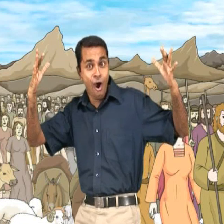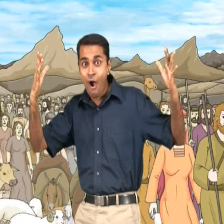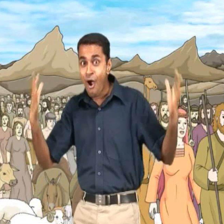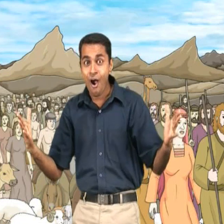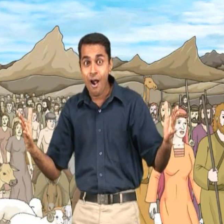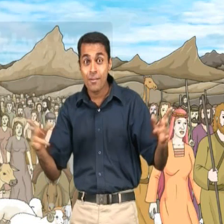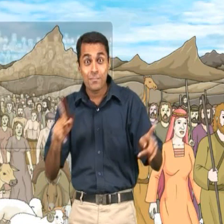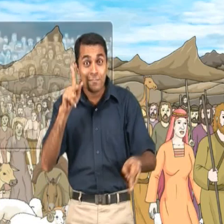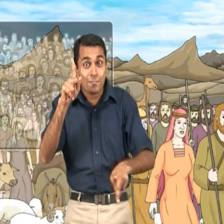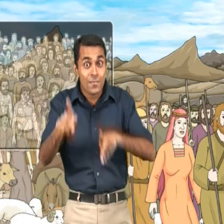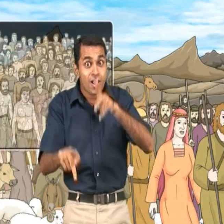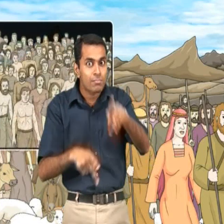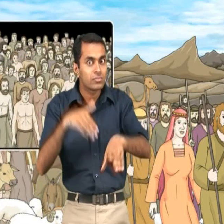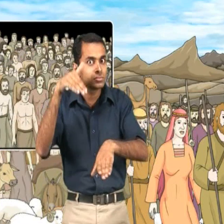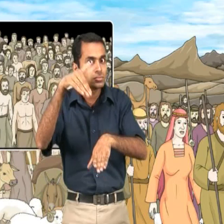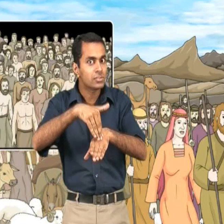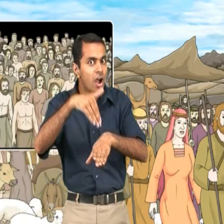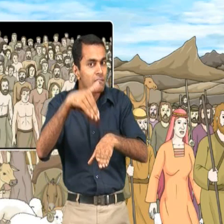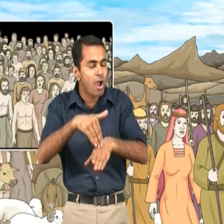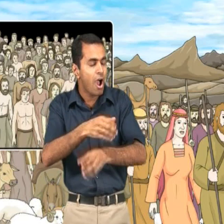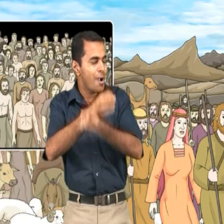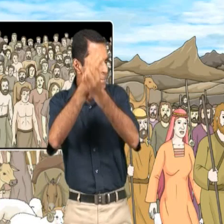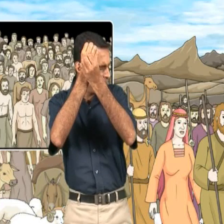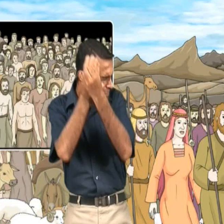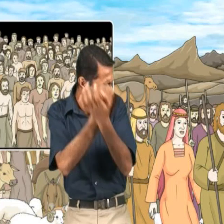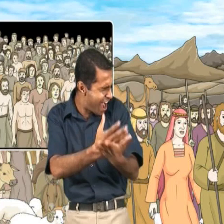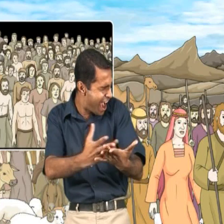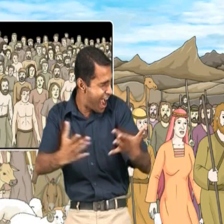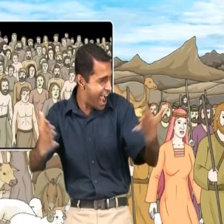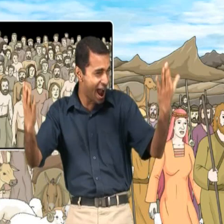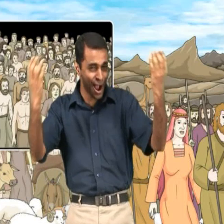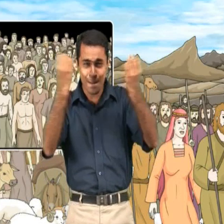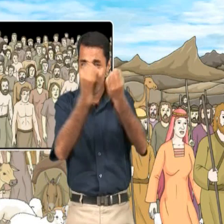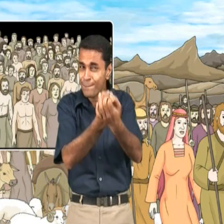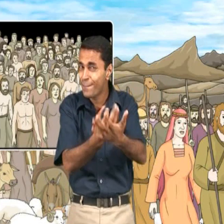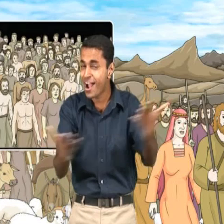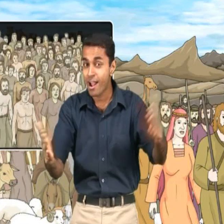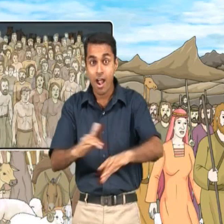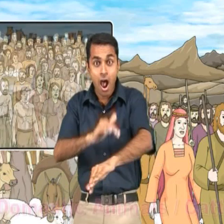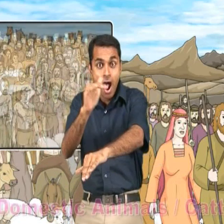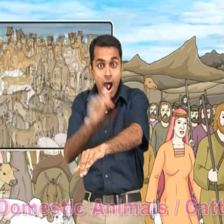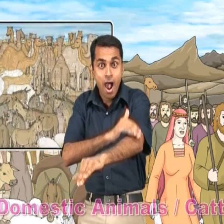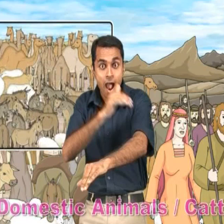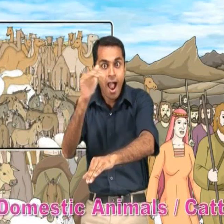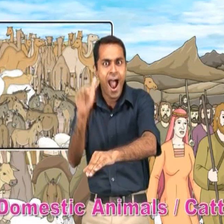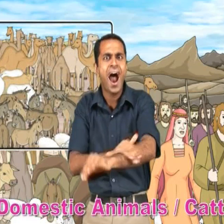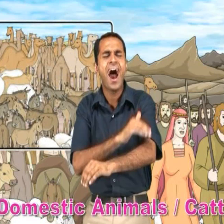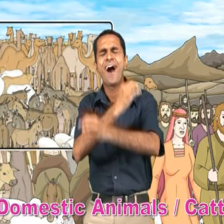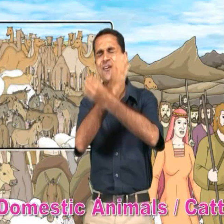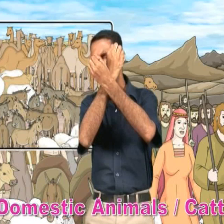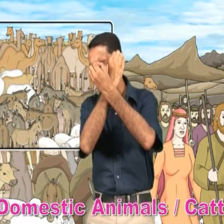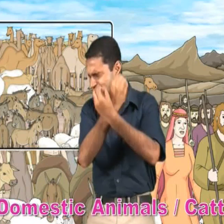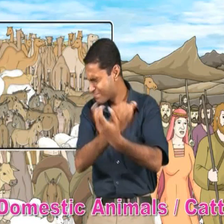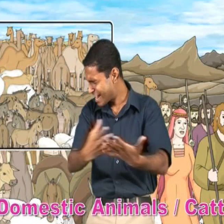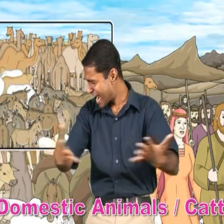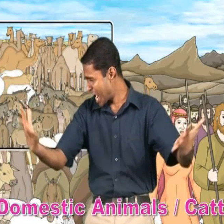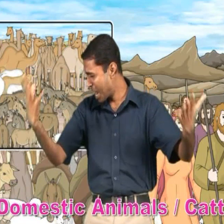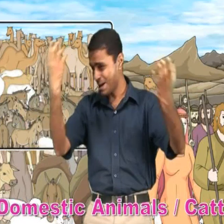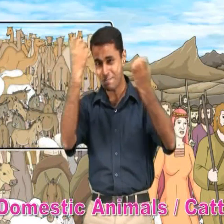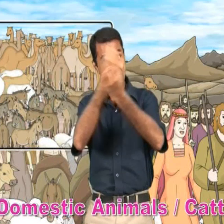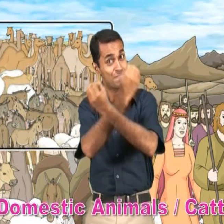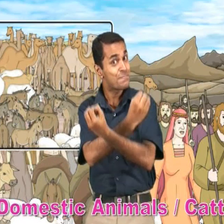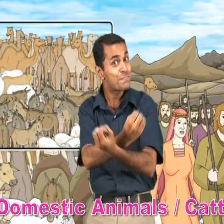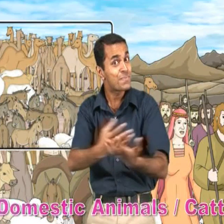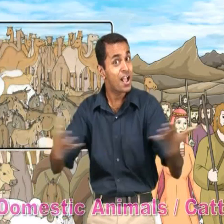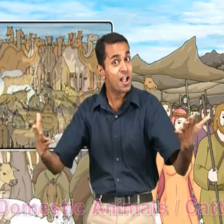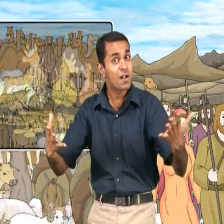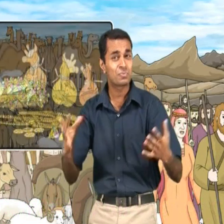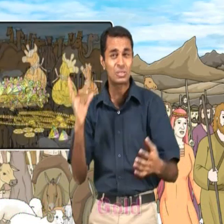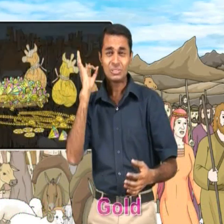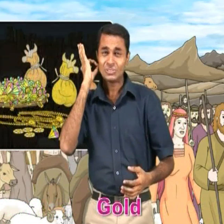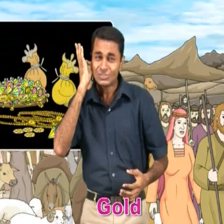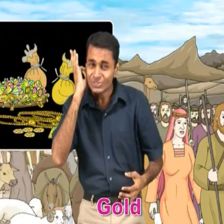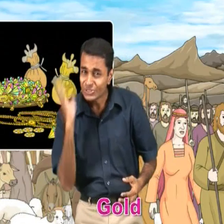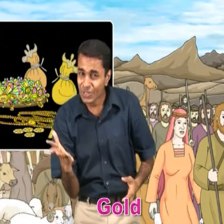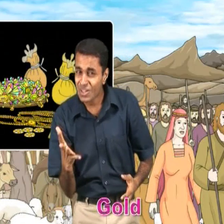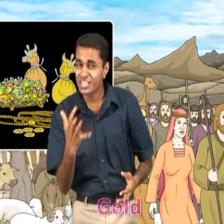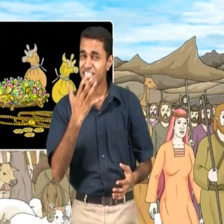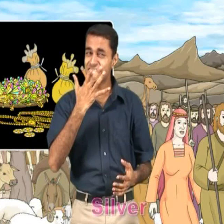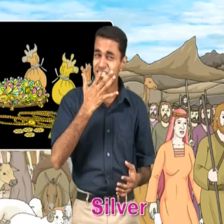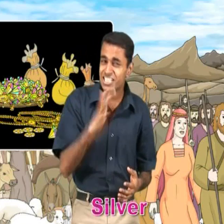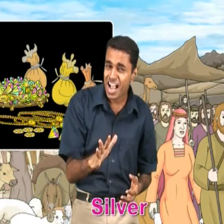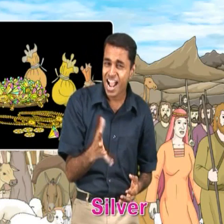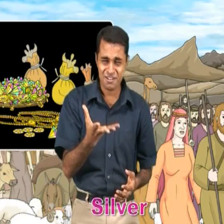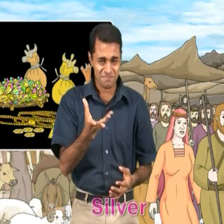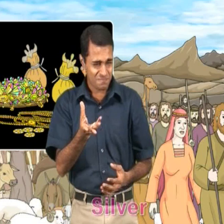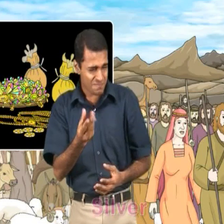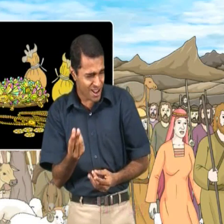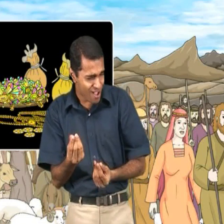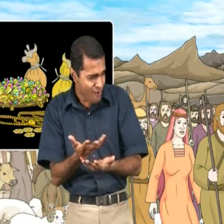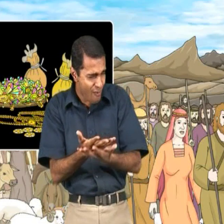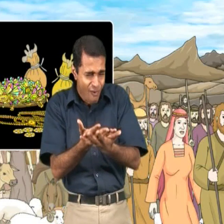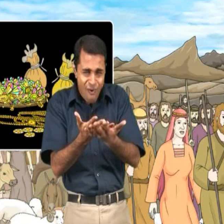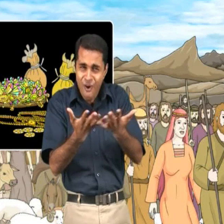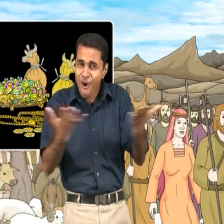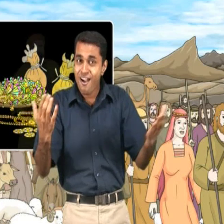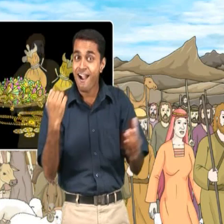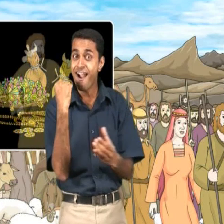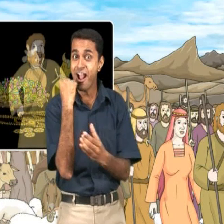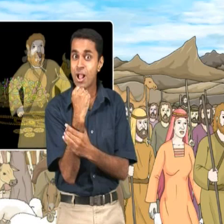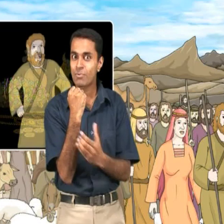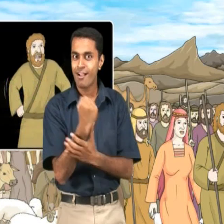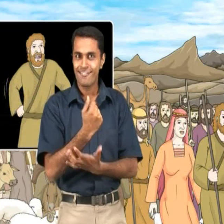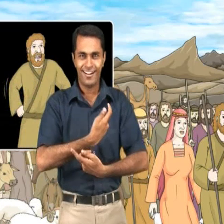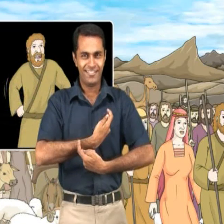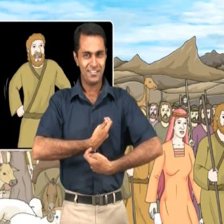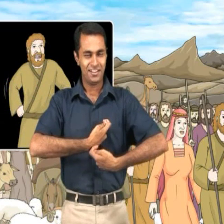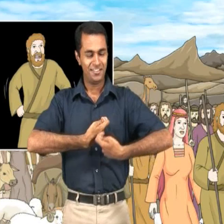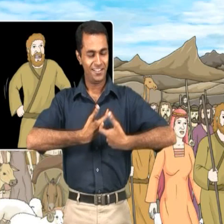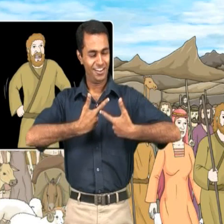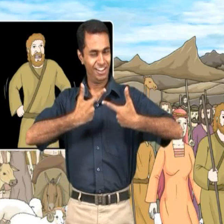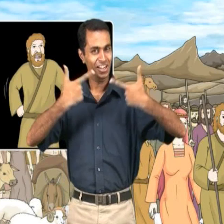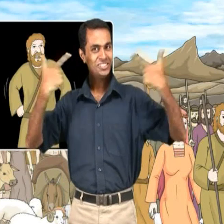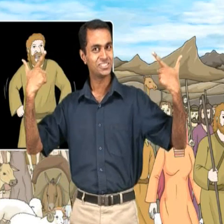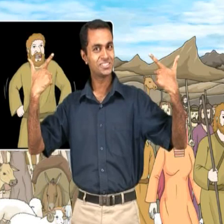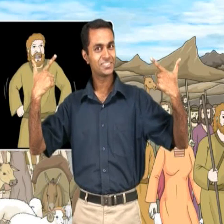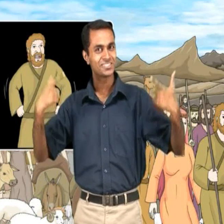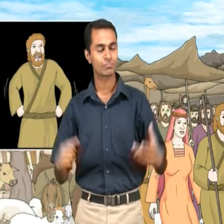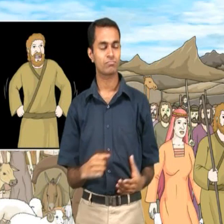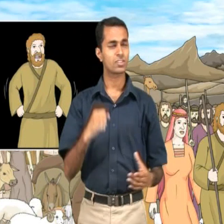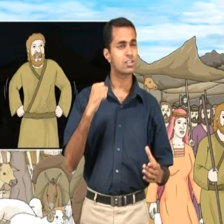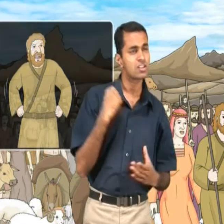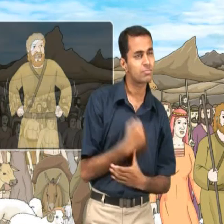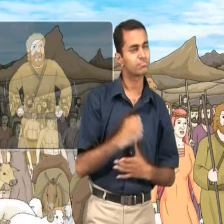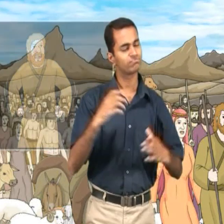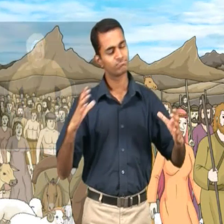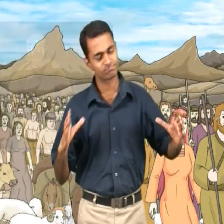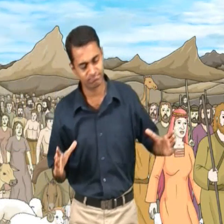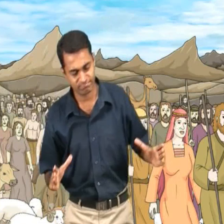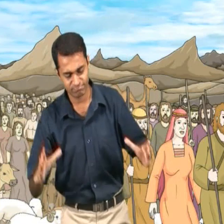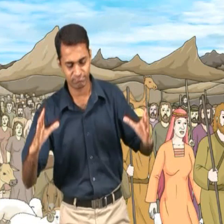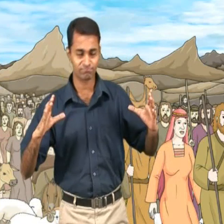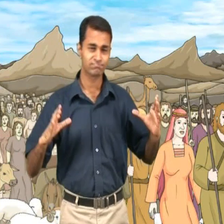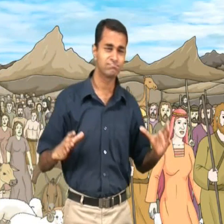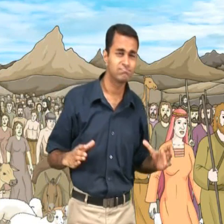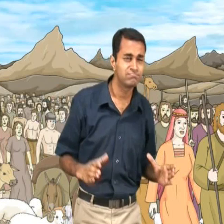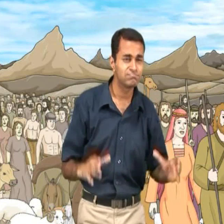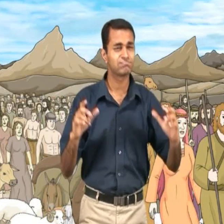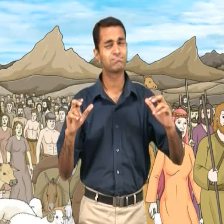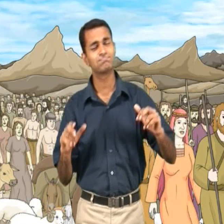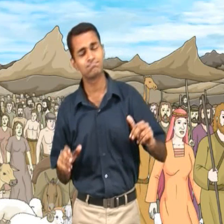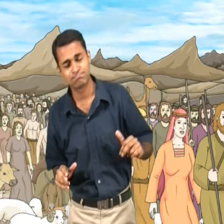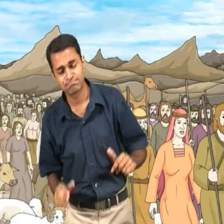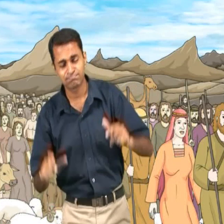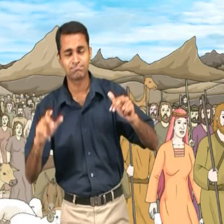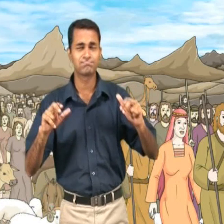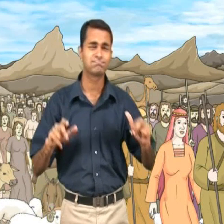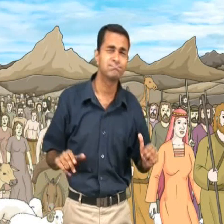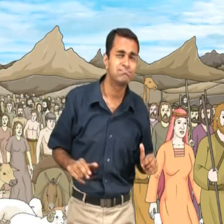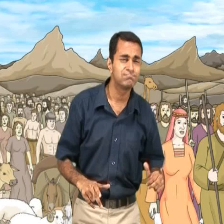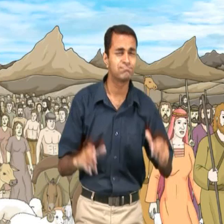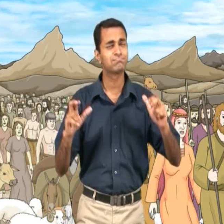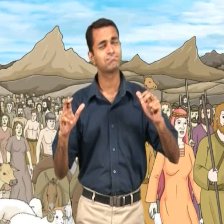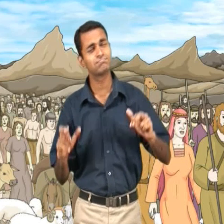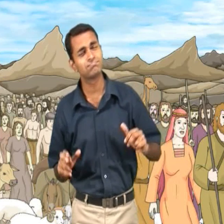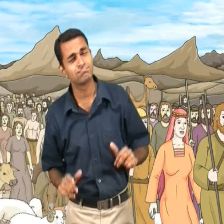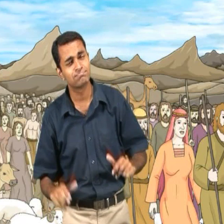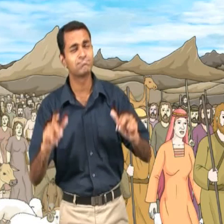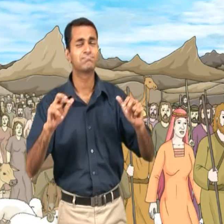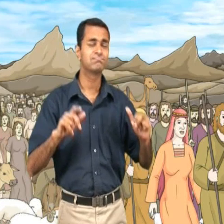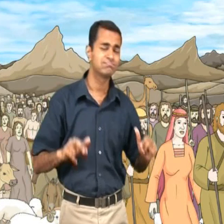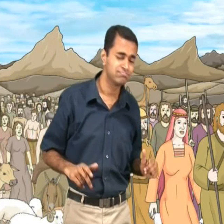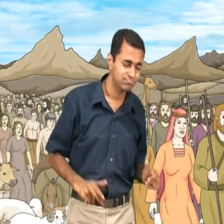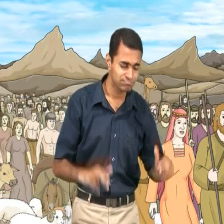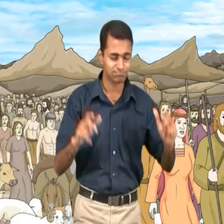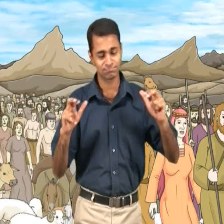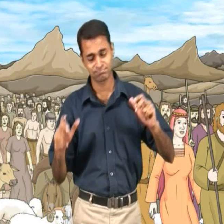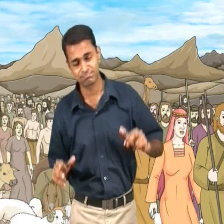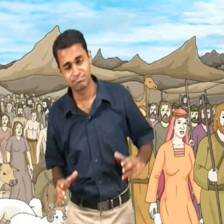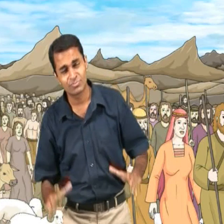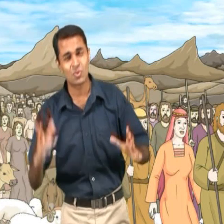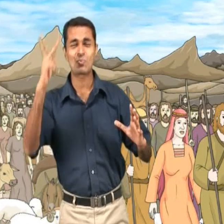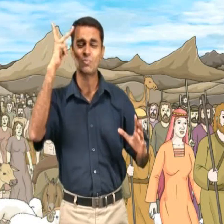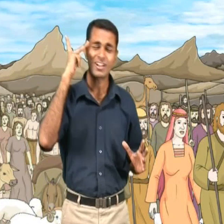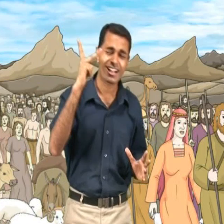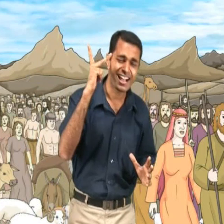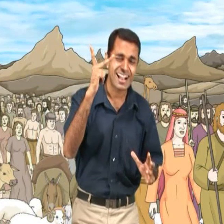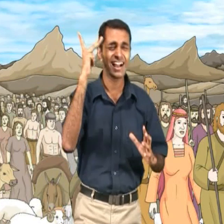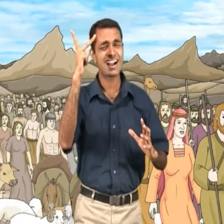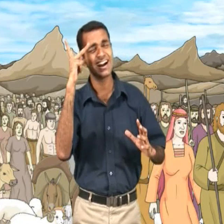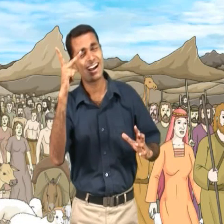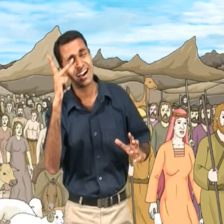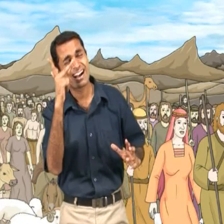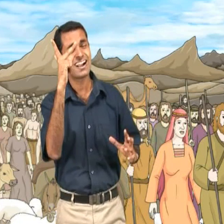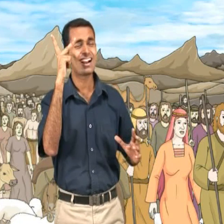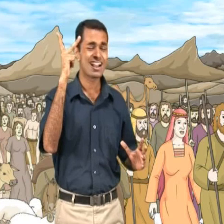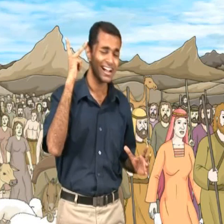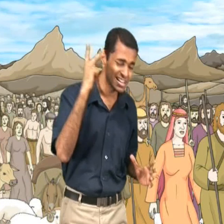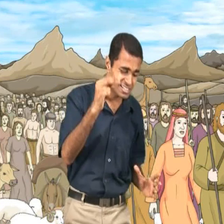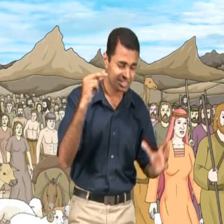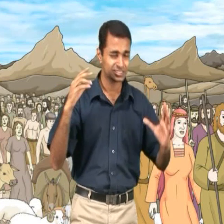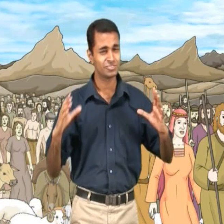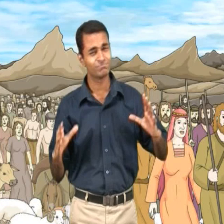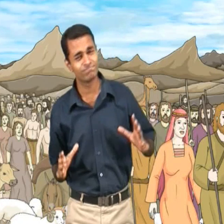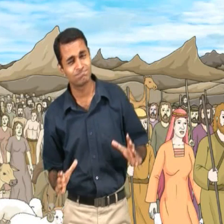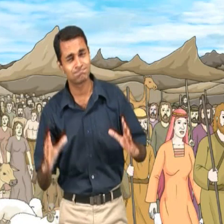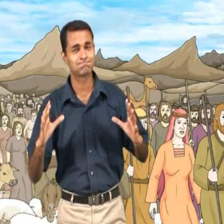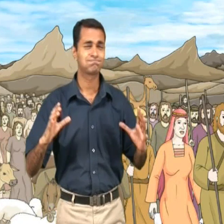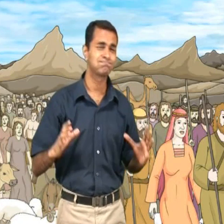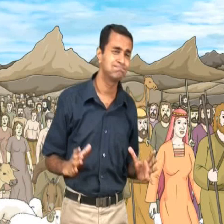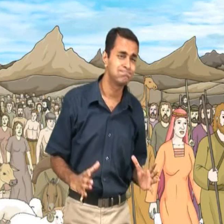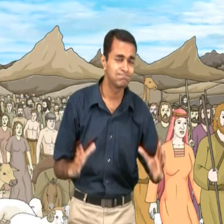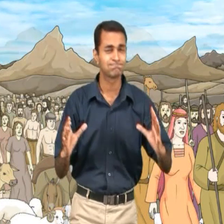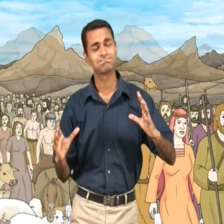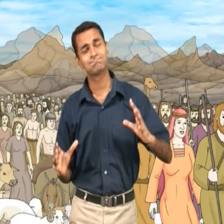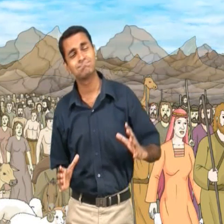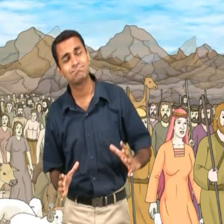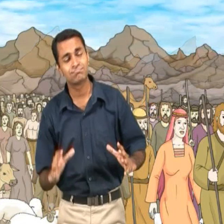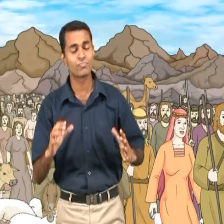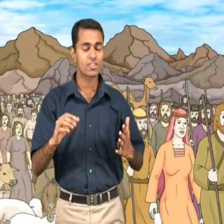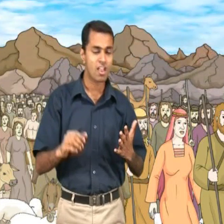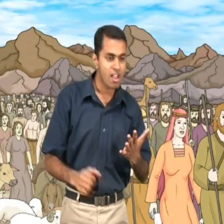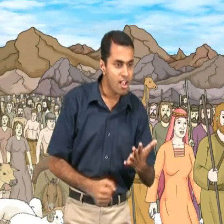And Abram had become extremely wealthy in livestock and silver and gold.